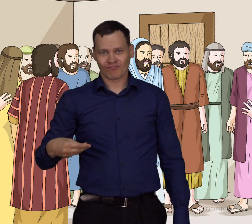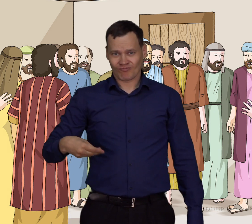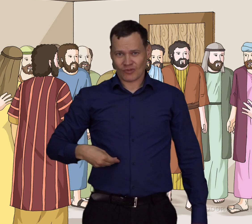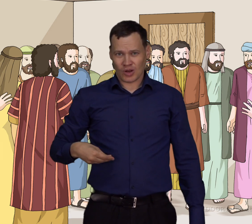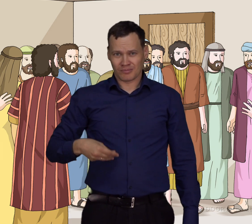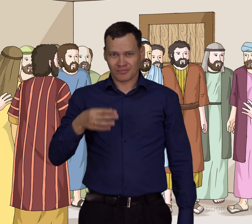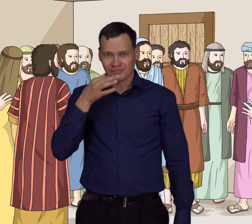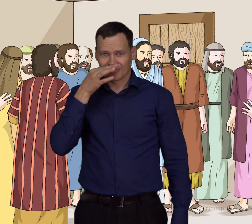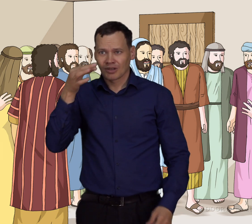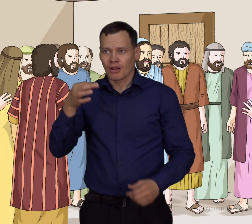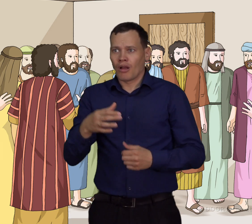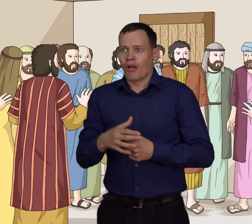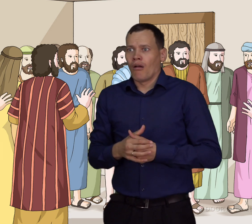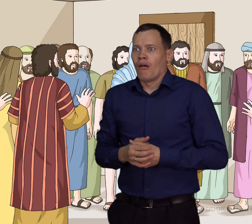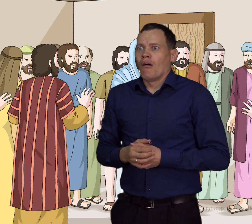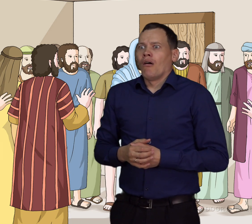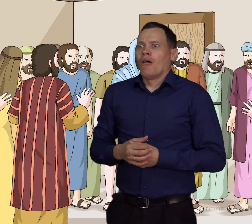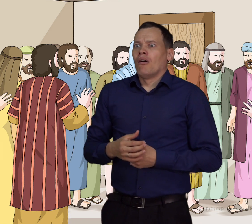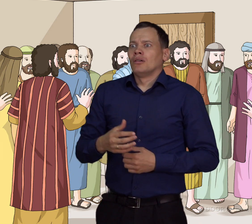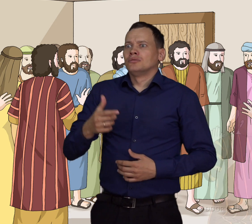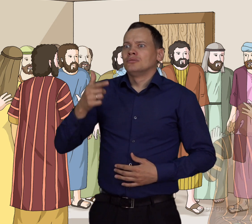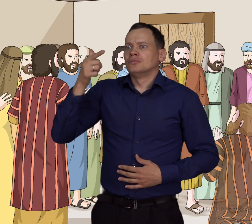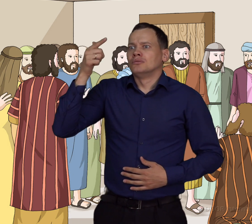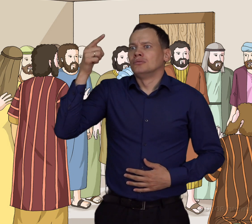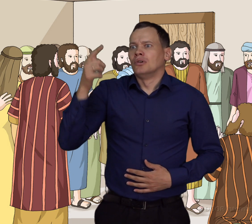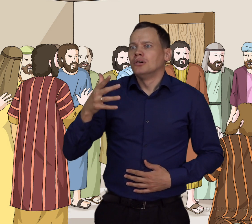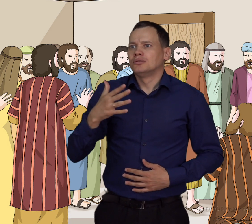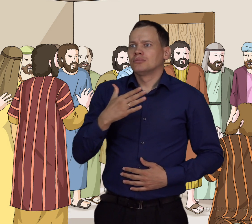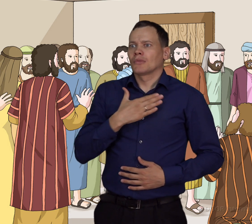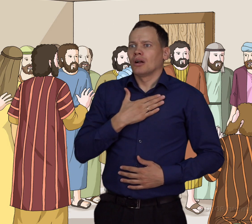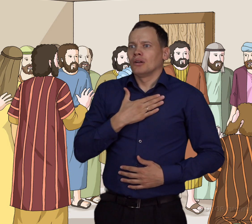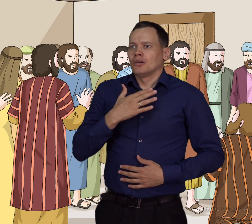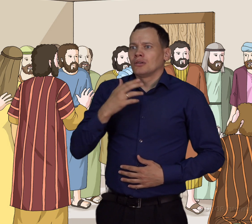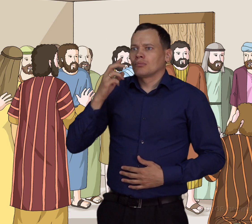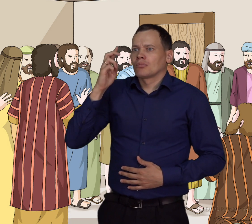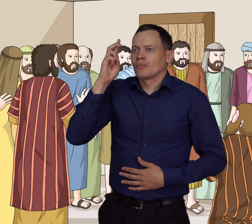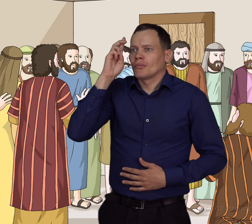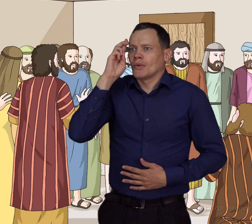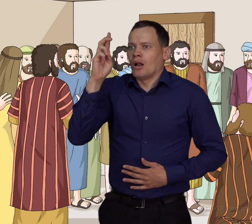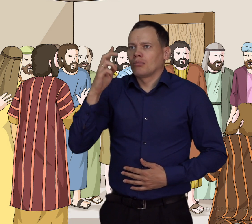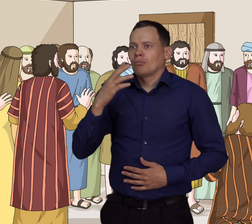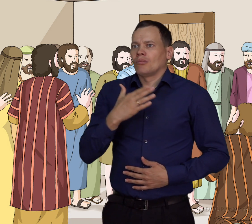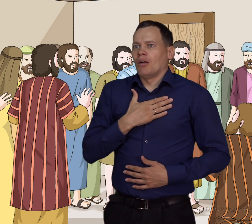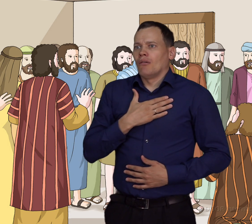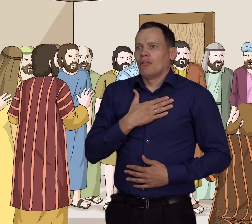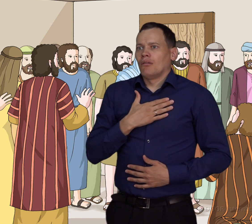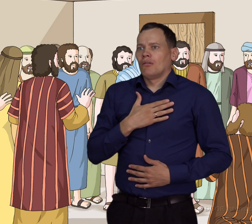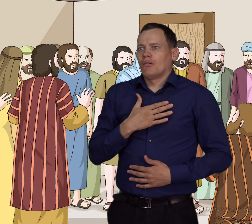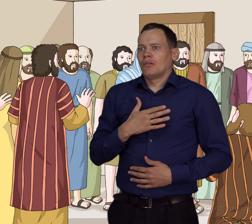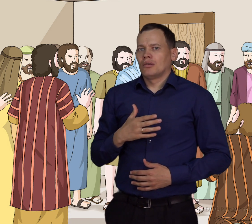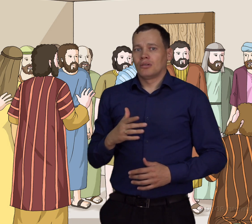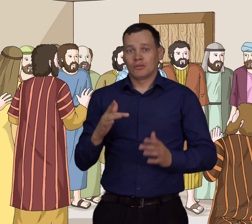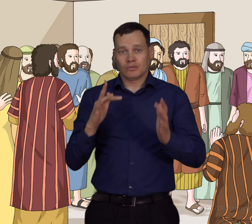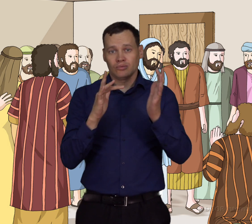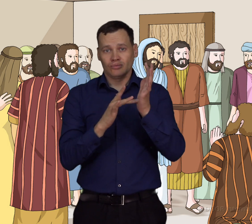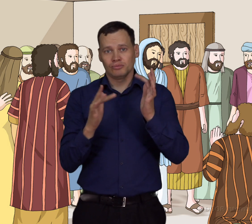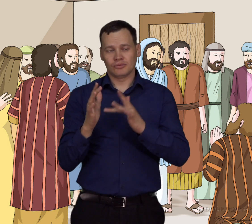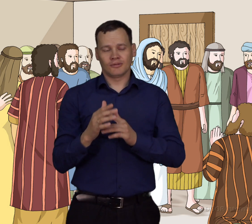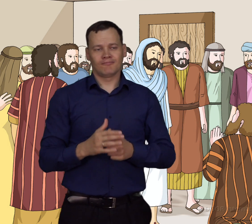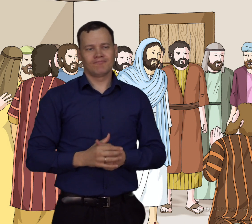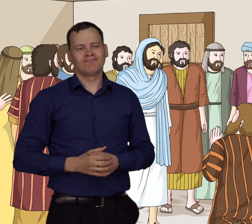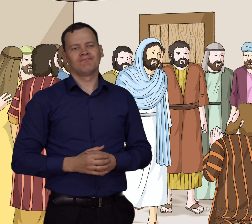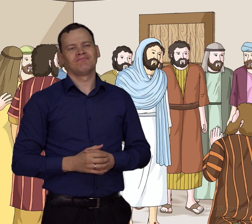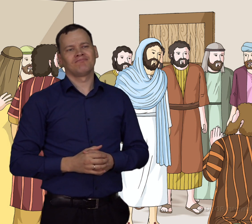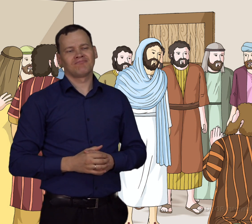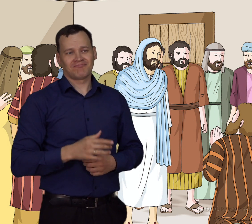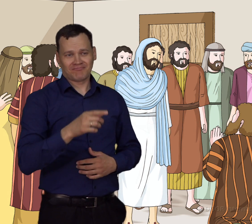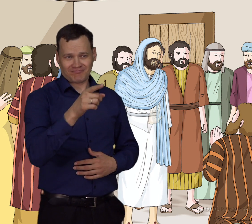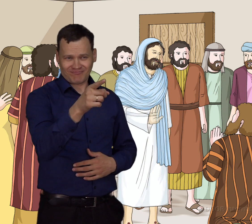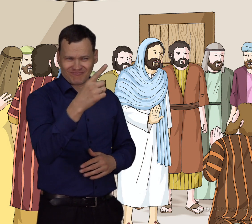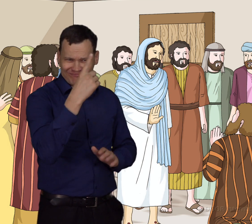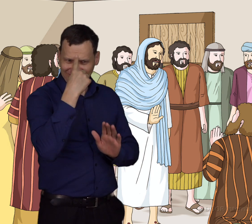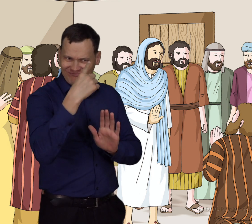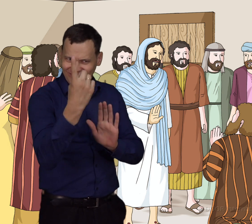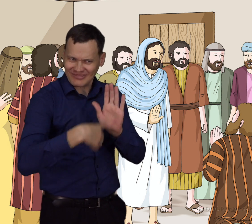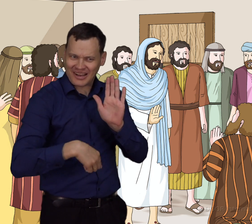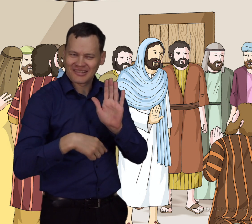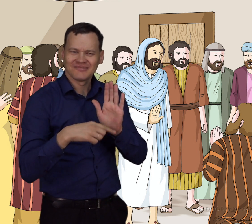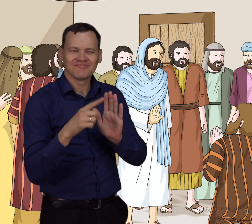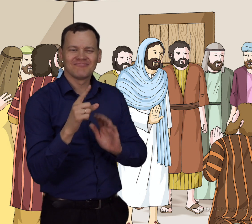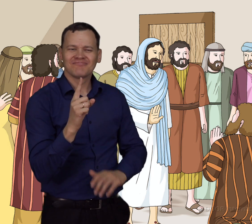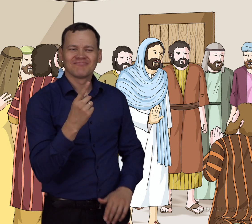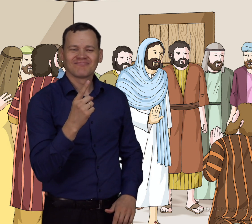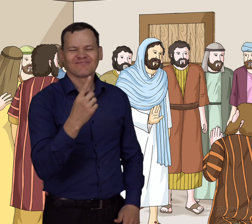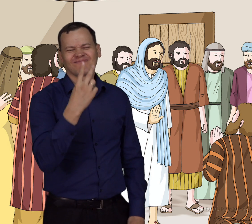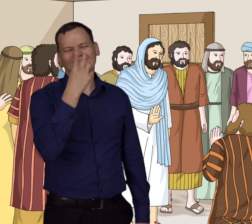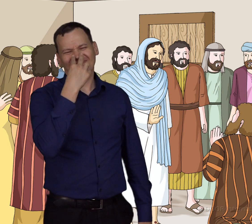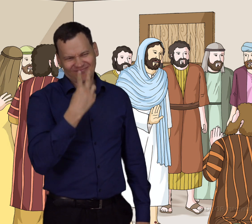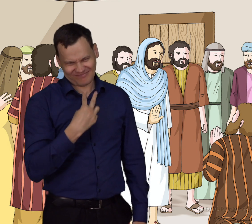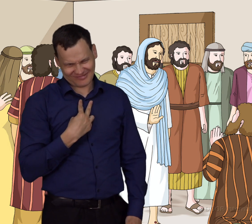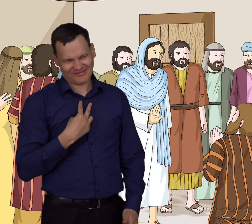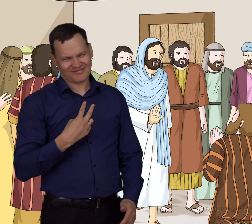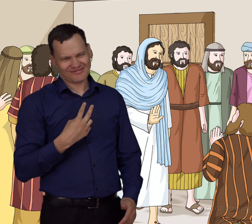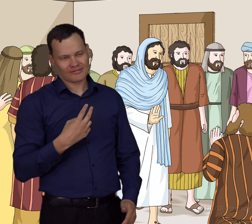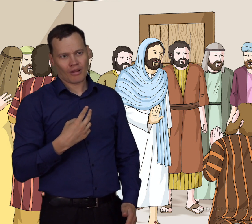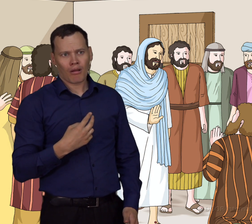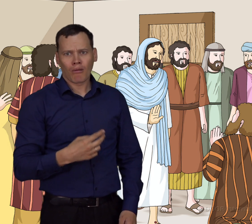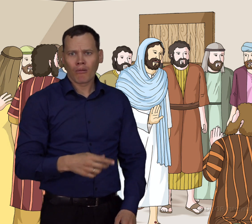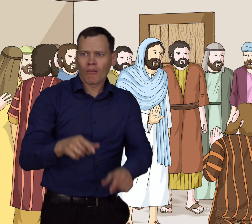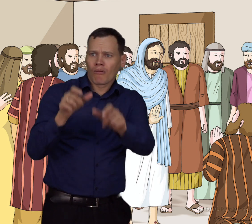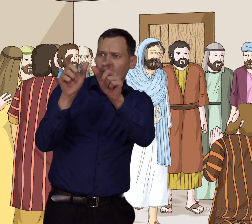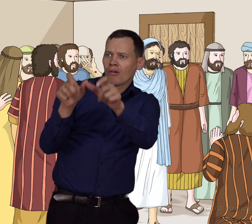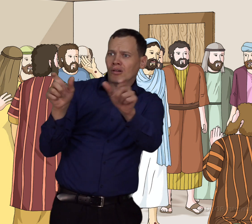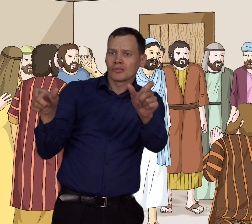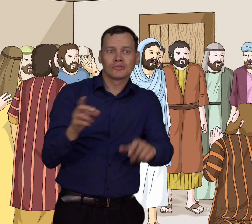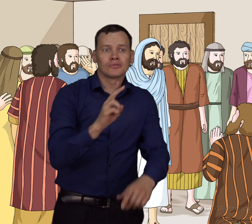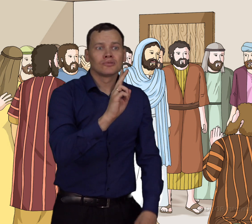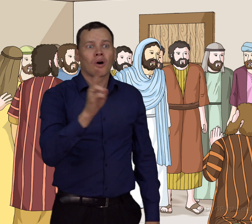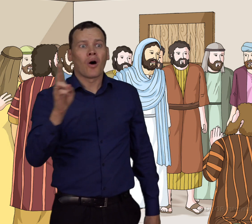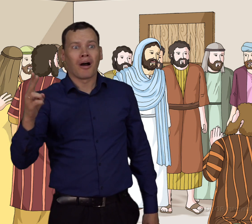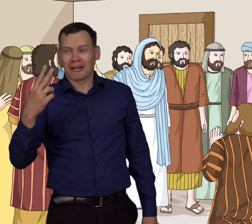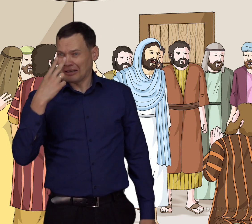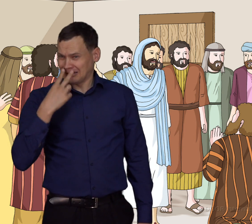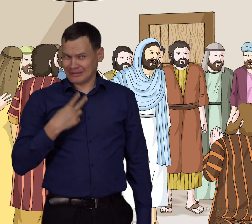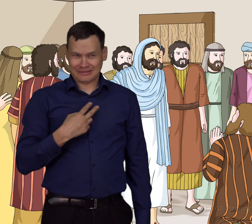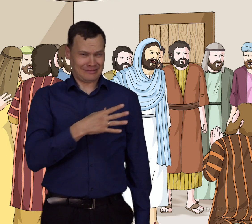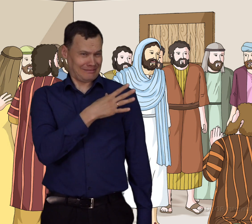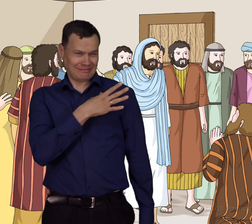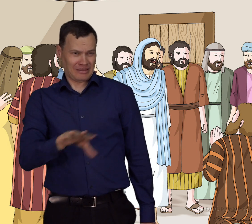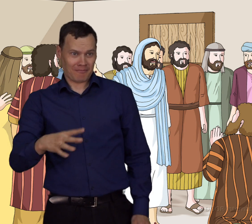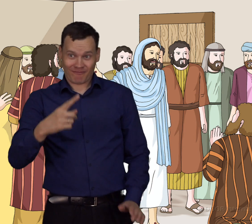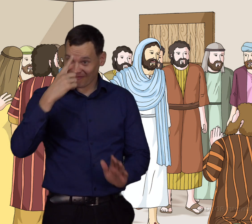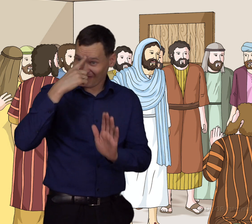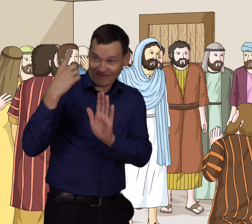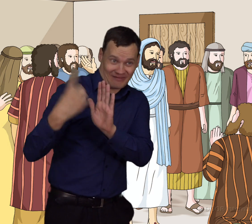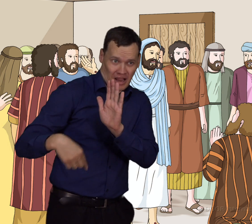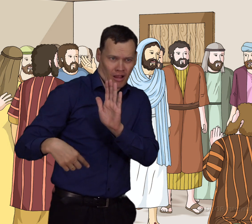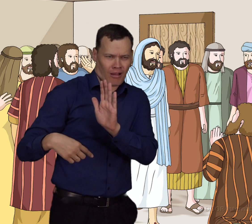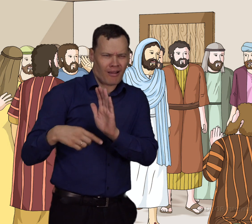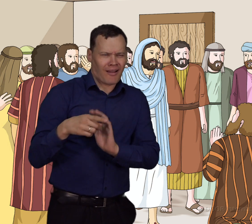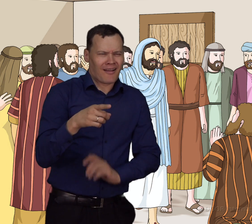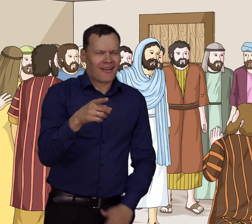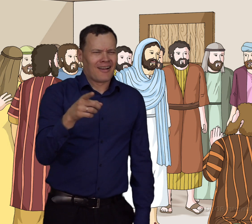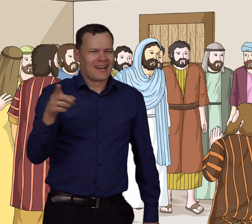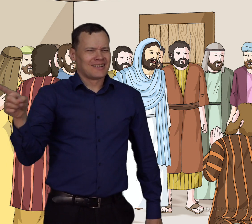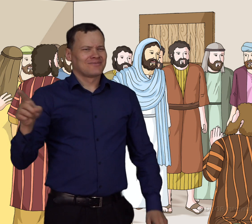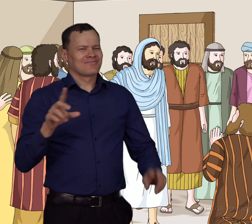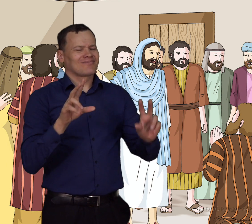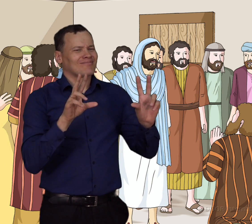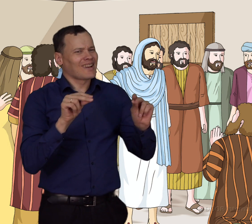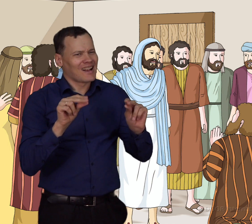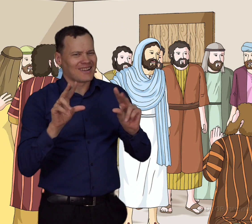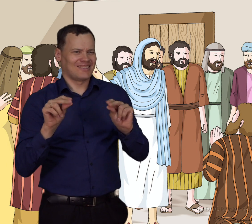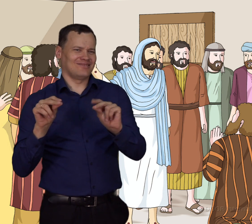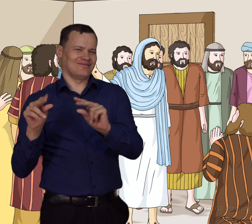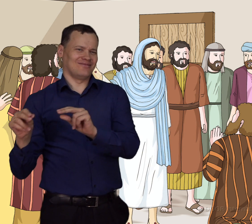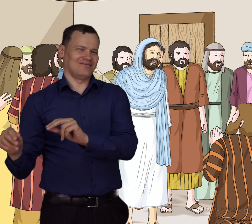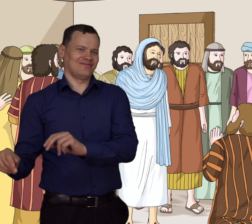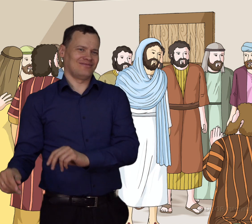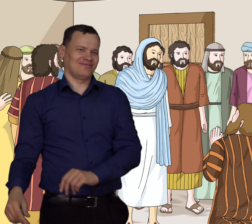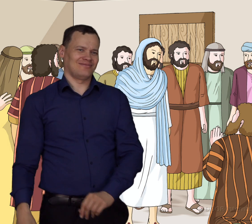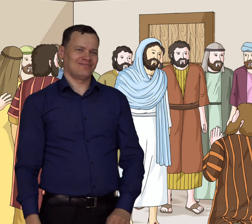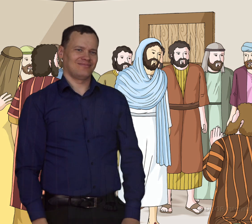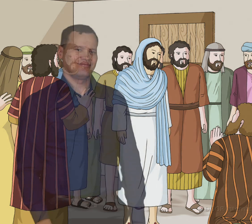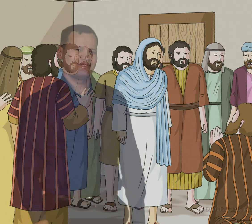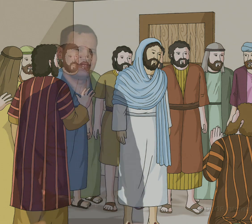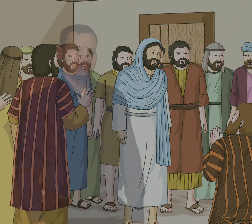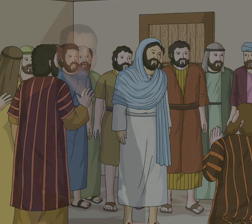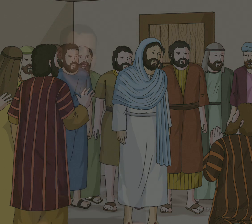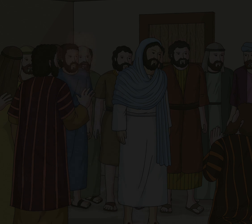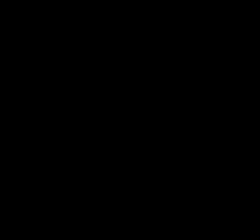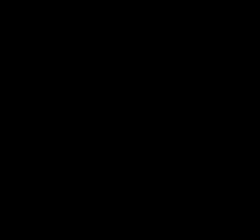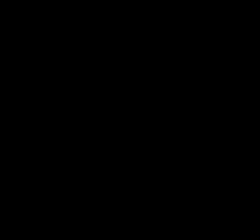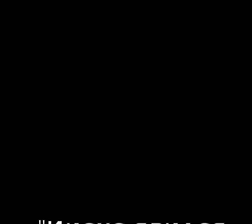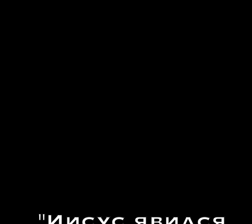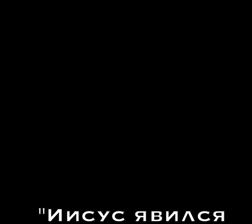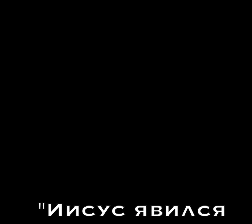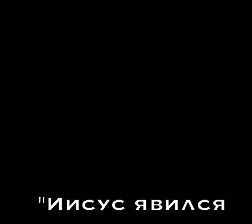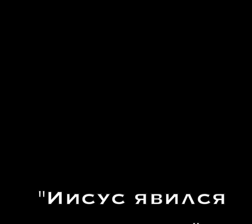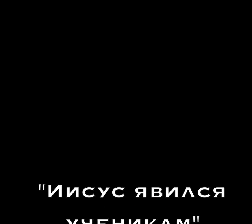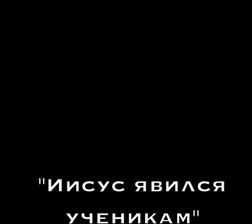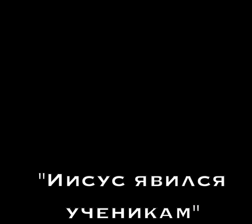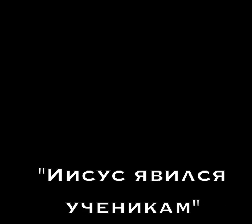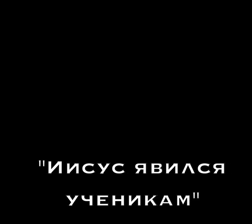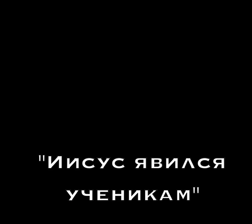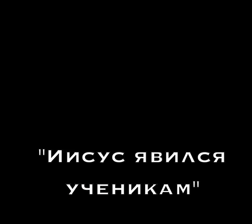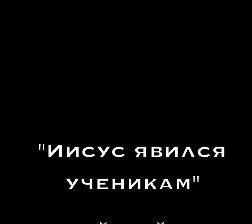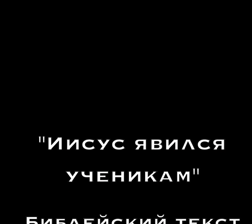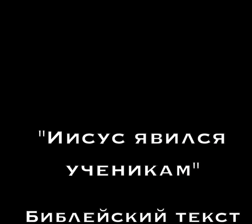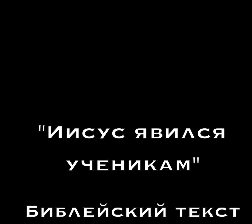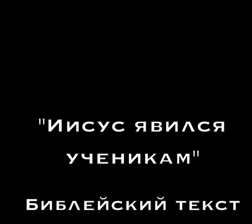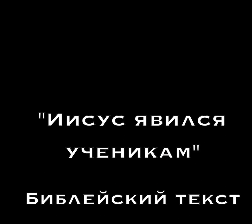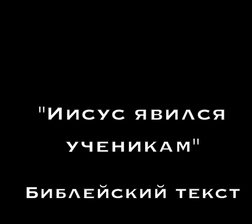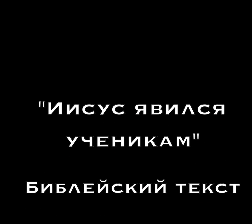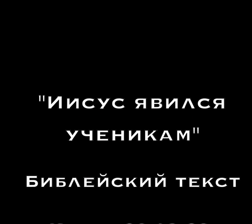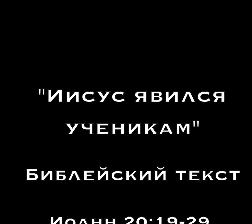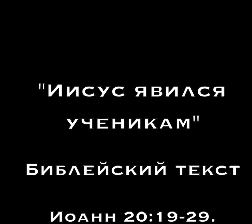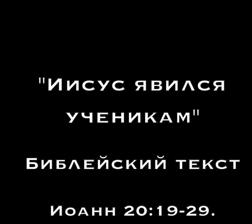Thomas replied, “My Lord and my God!” Jesus said to him, “Because you have seen Me, you have believed; blessed are those who have not seen and yet have believed.”